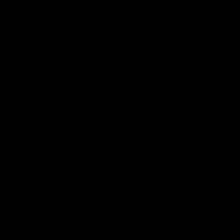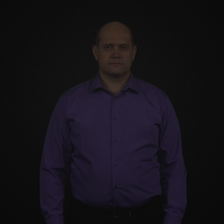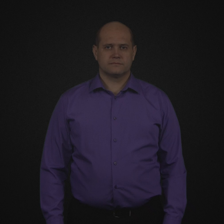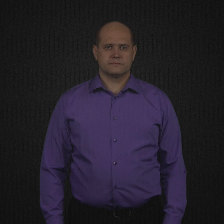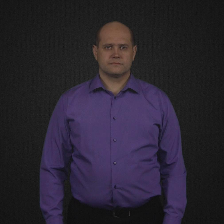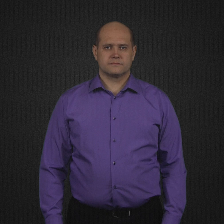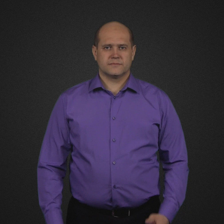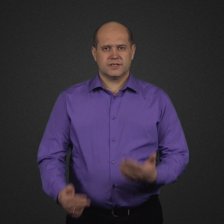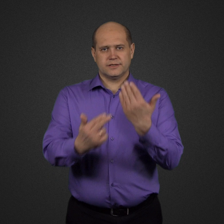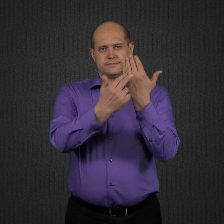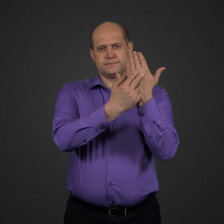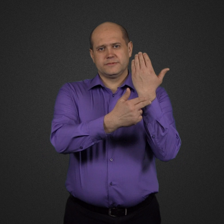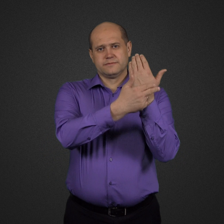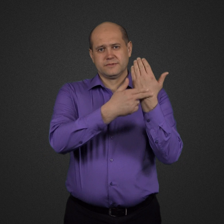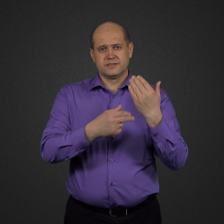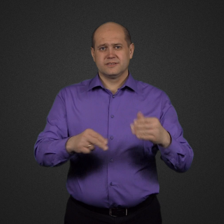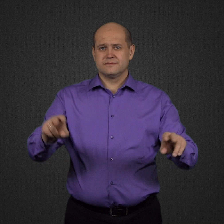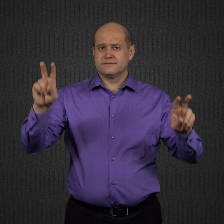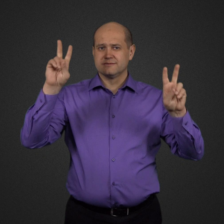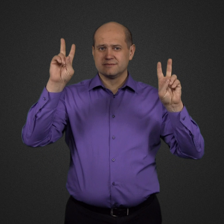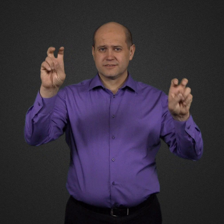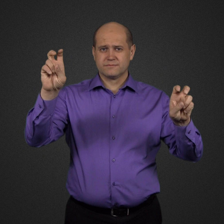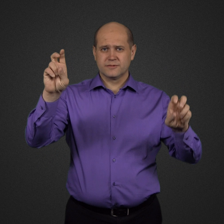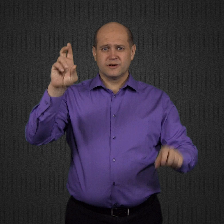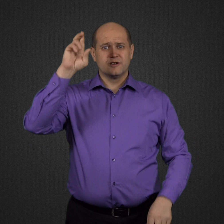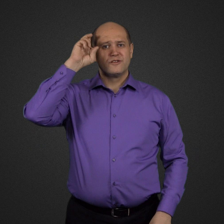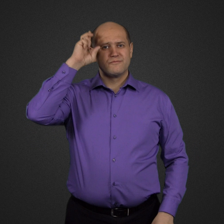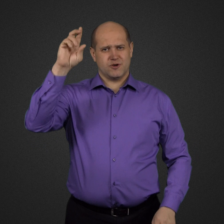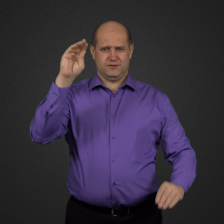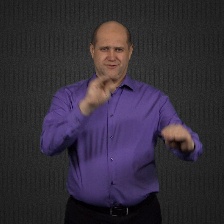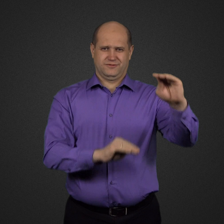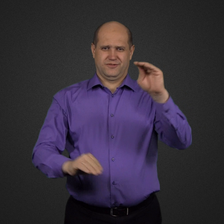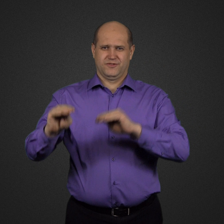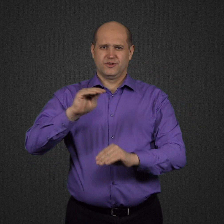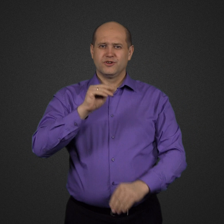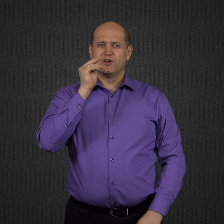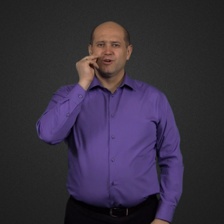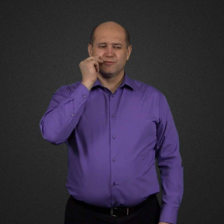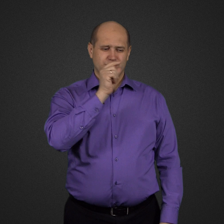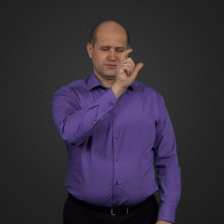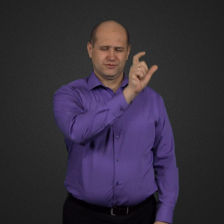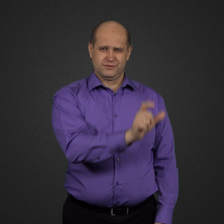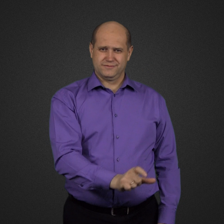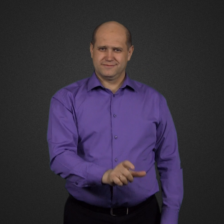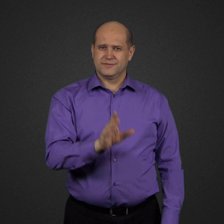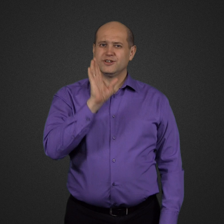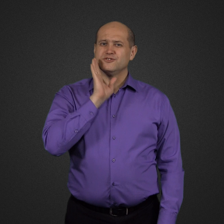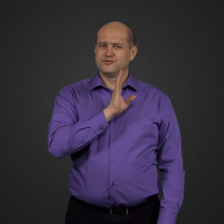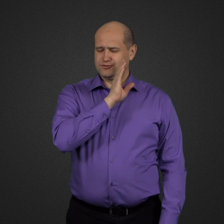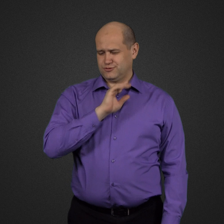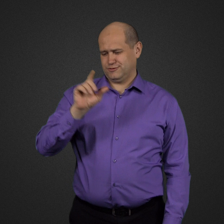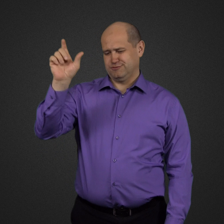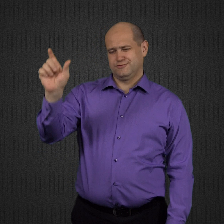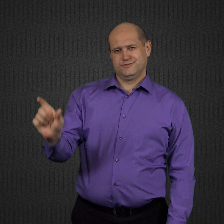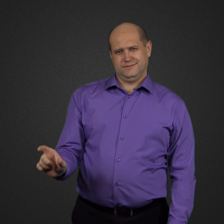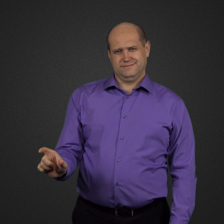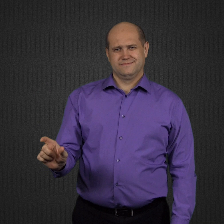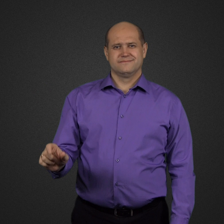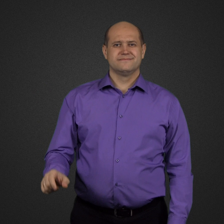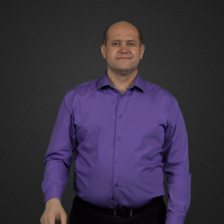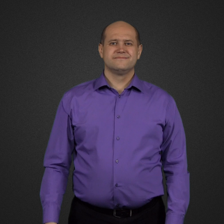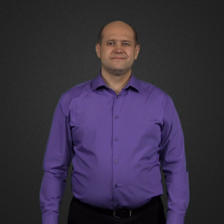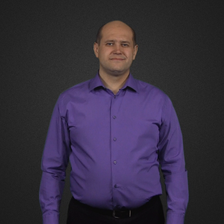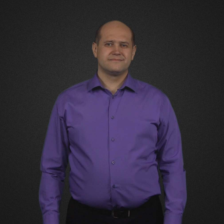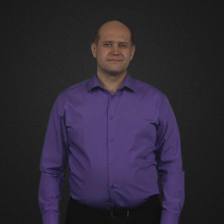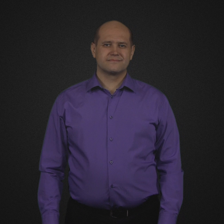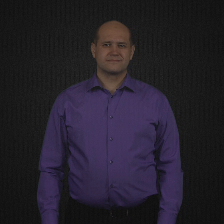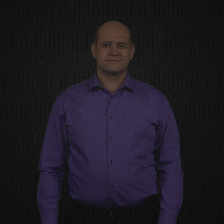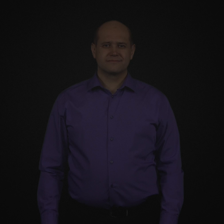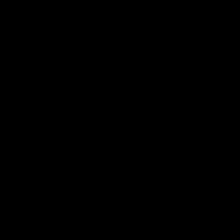God made man and woman